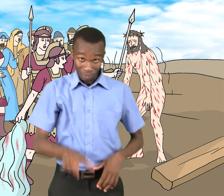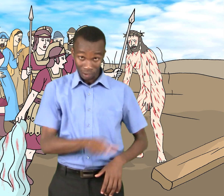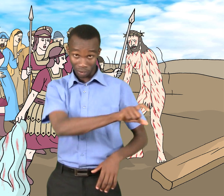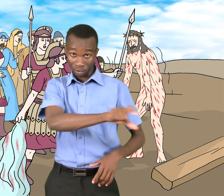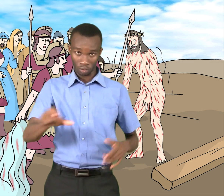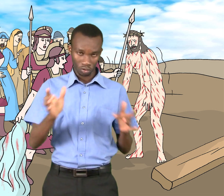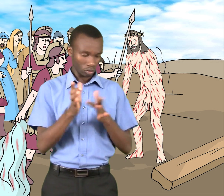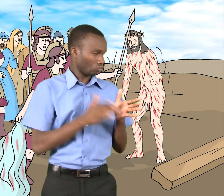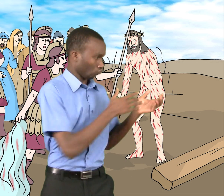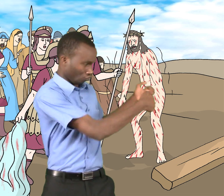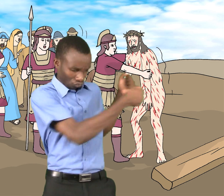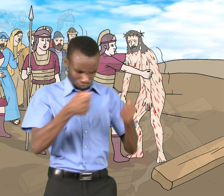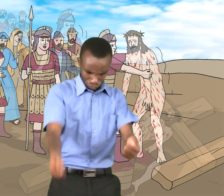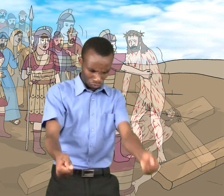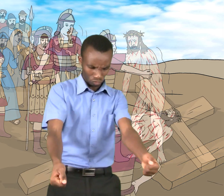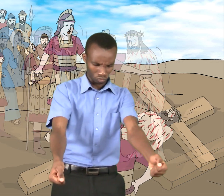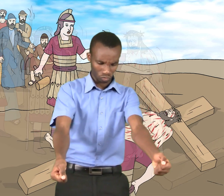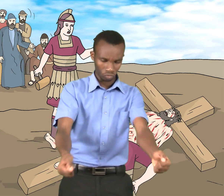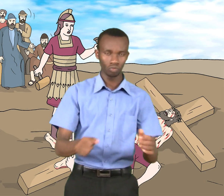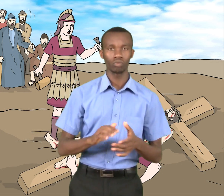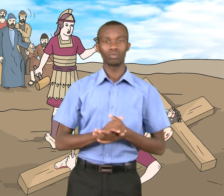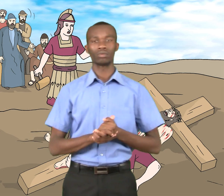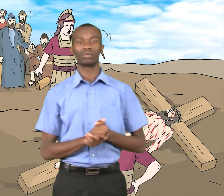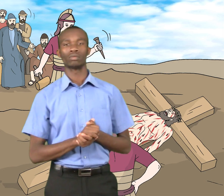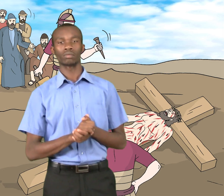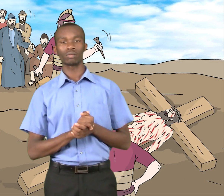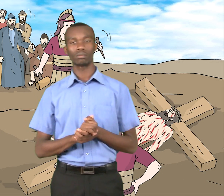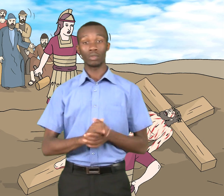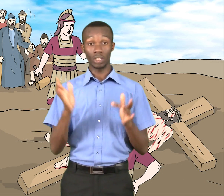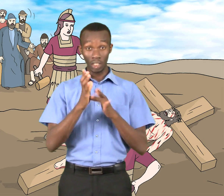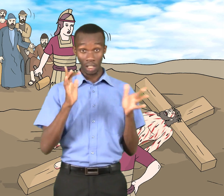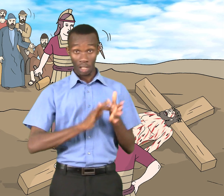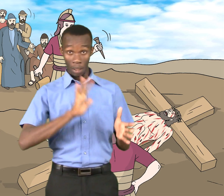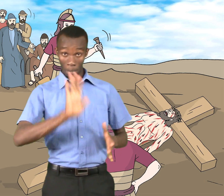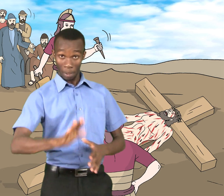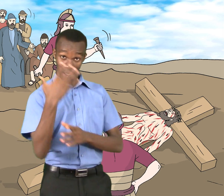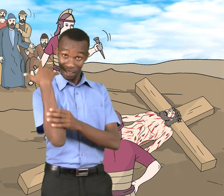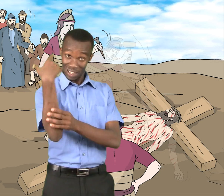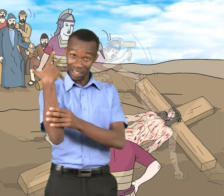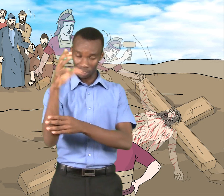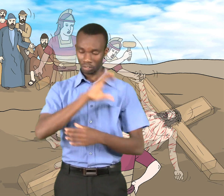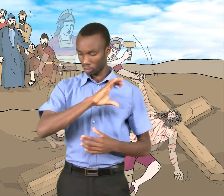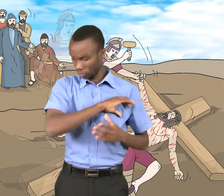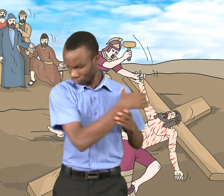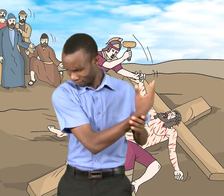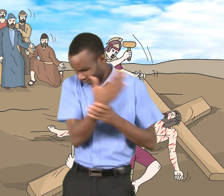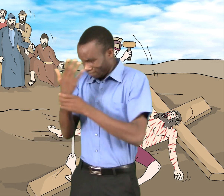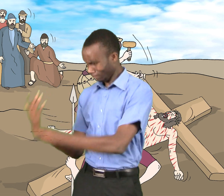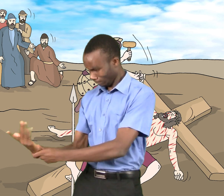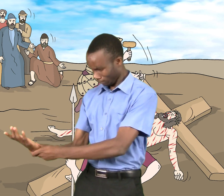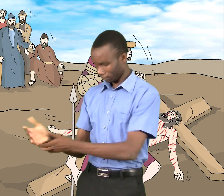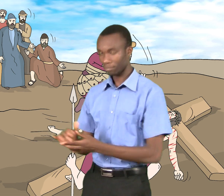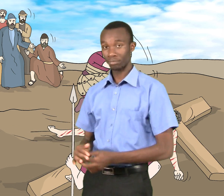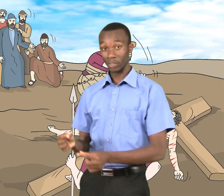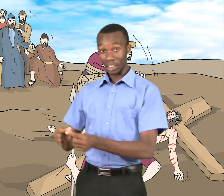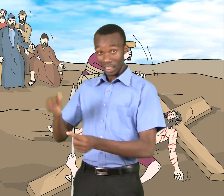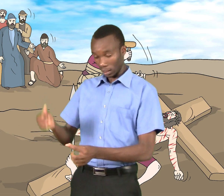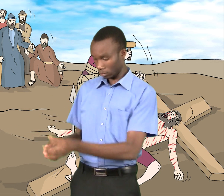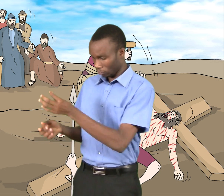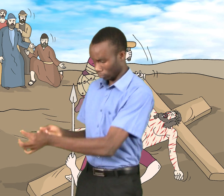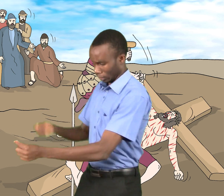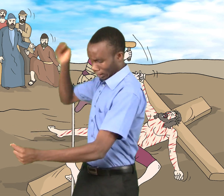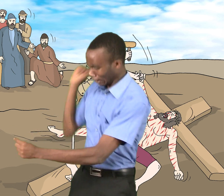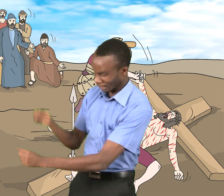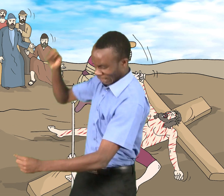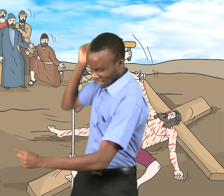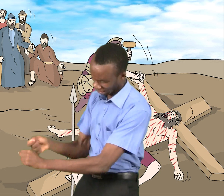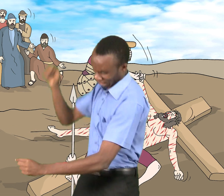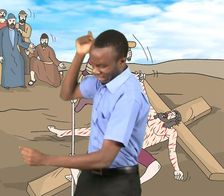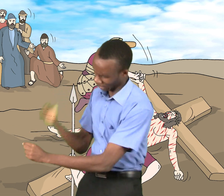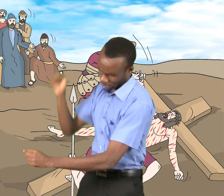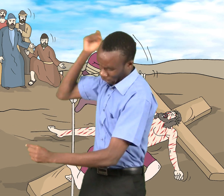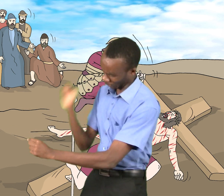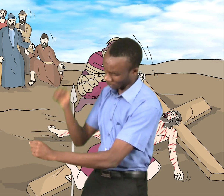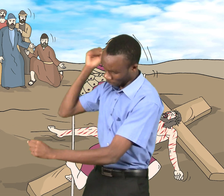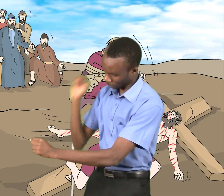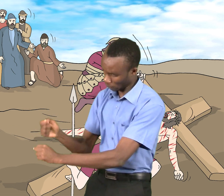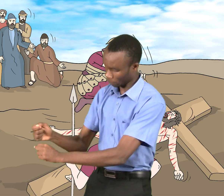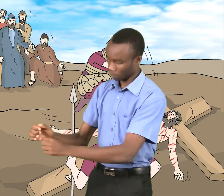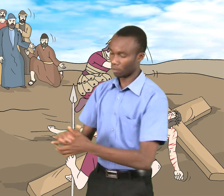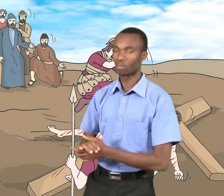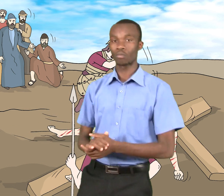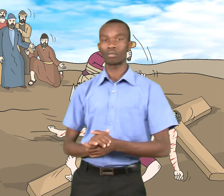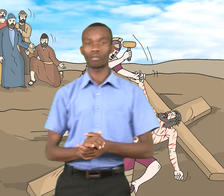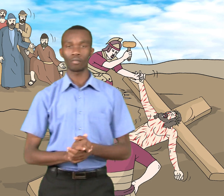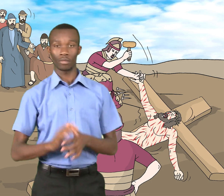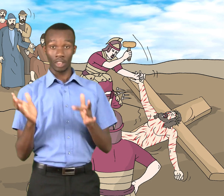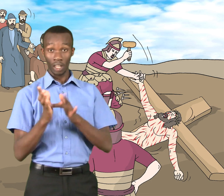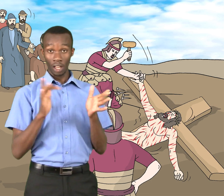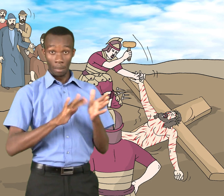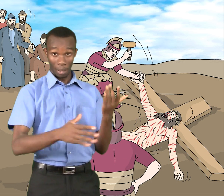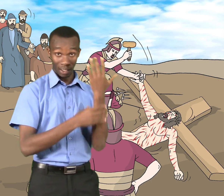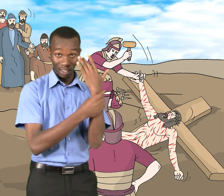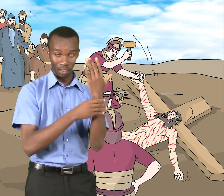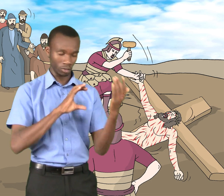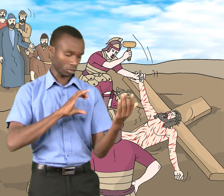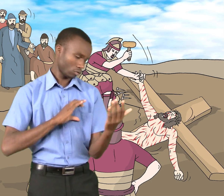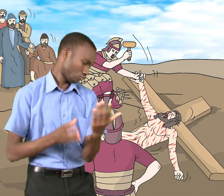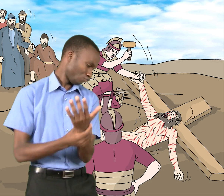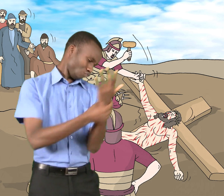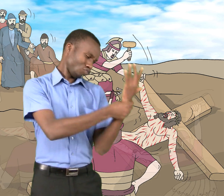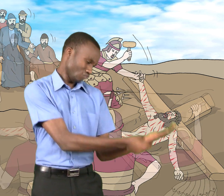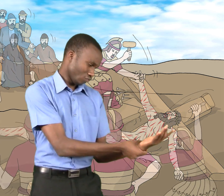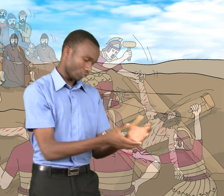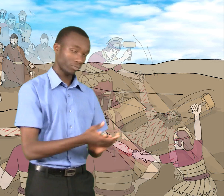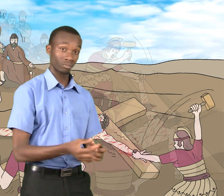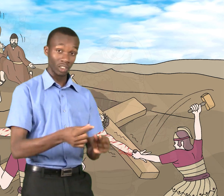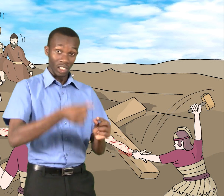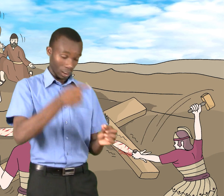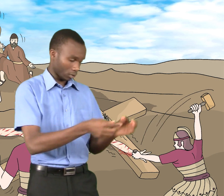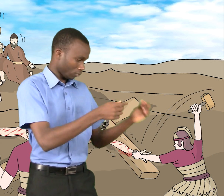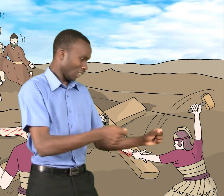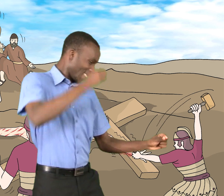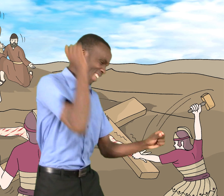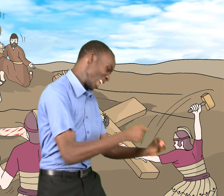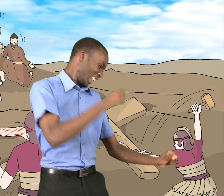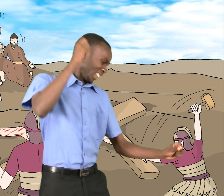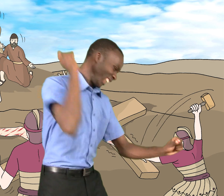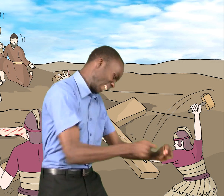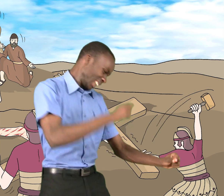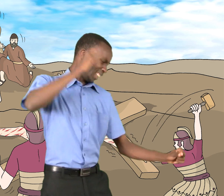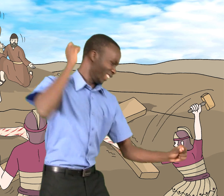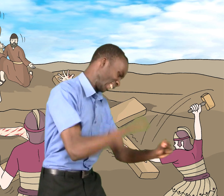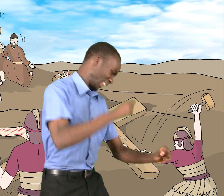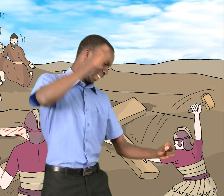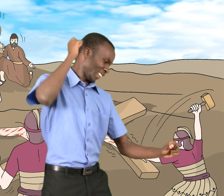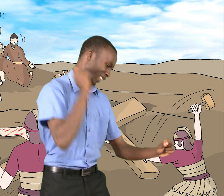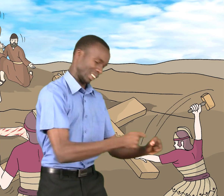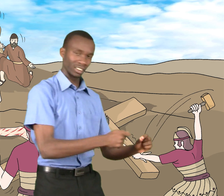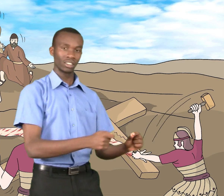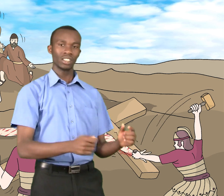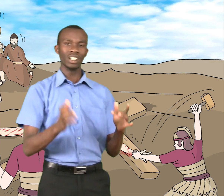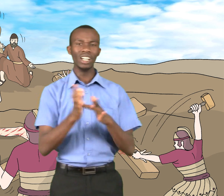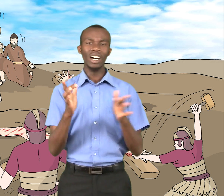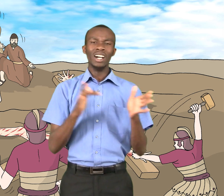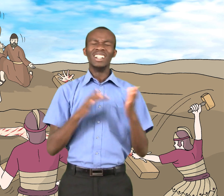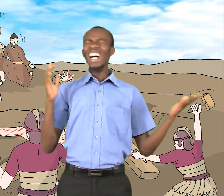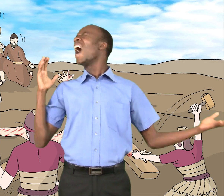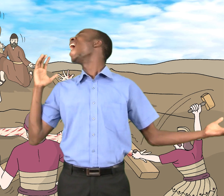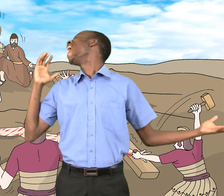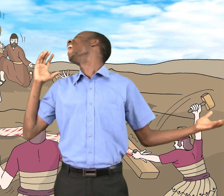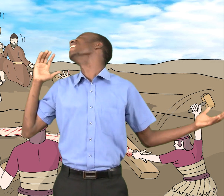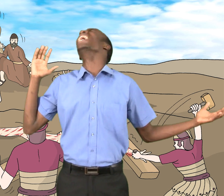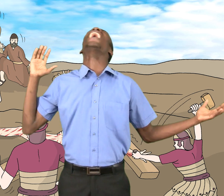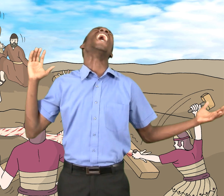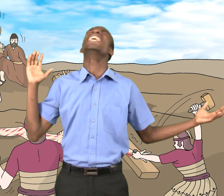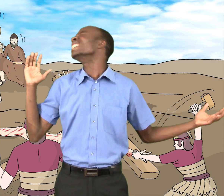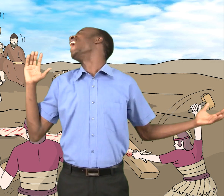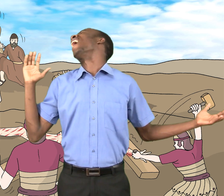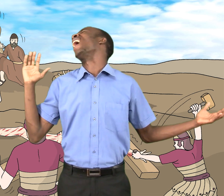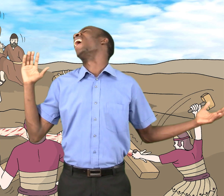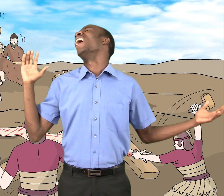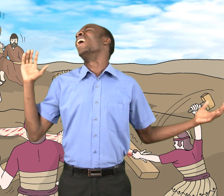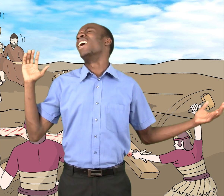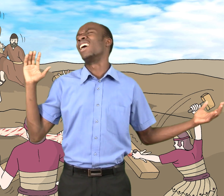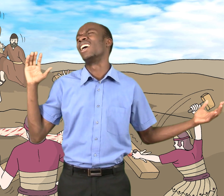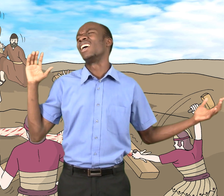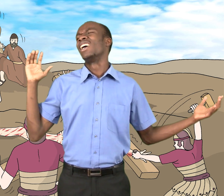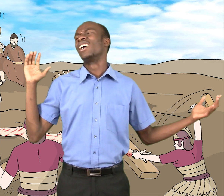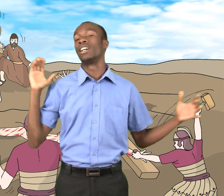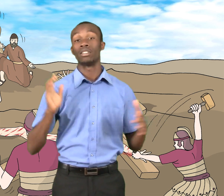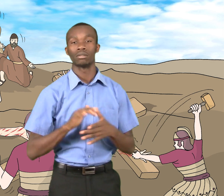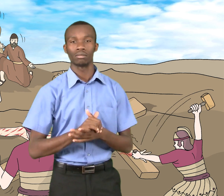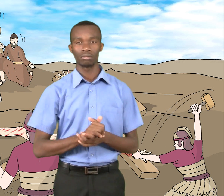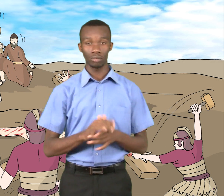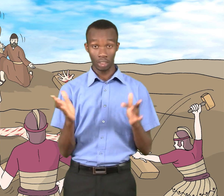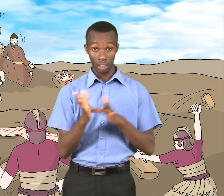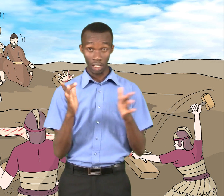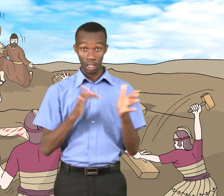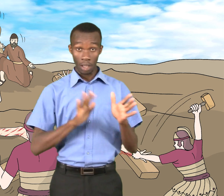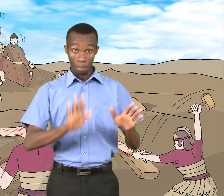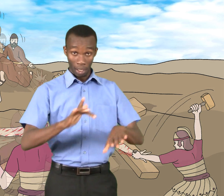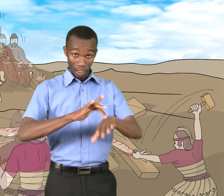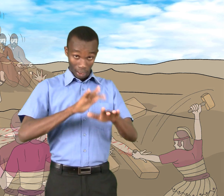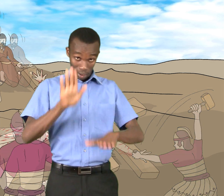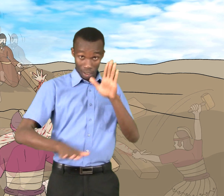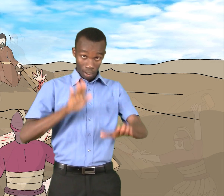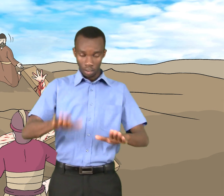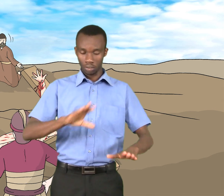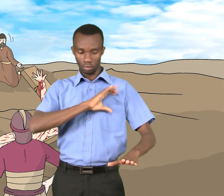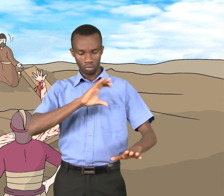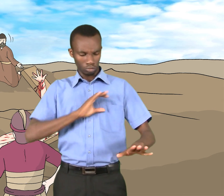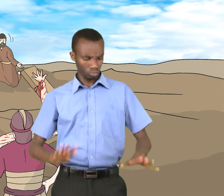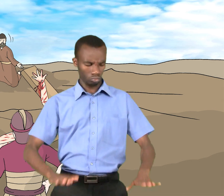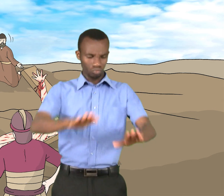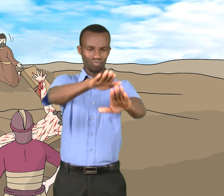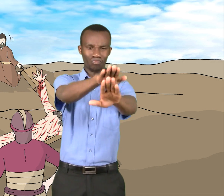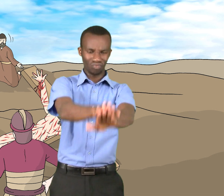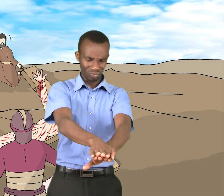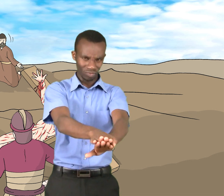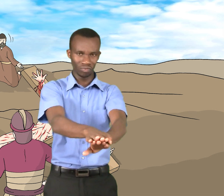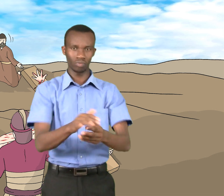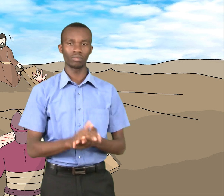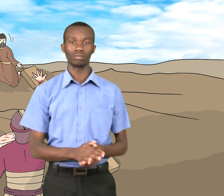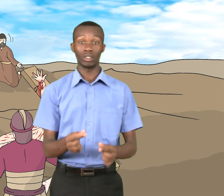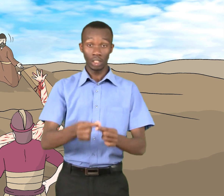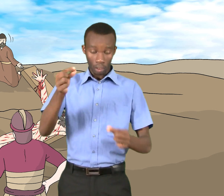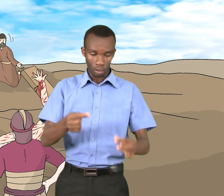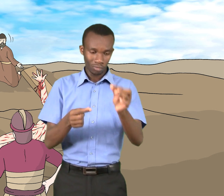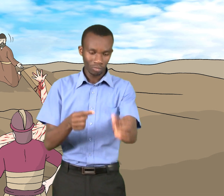When they had crucified Him, they divided up His garments by casting lots.